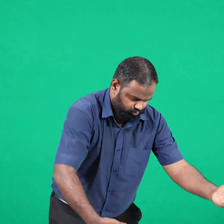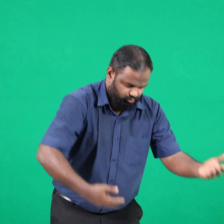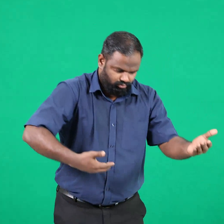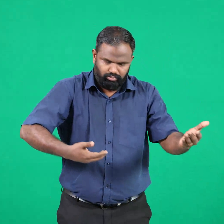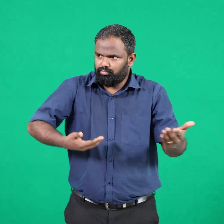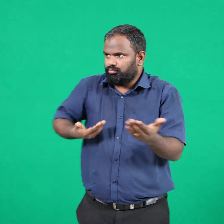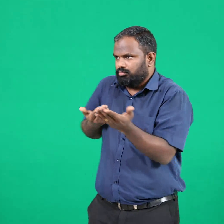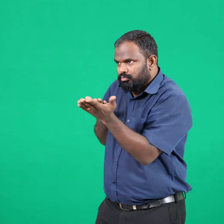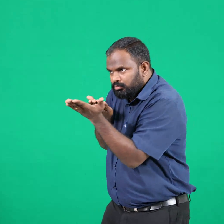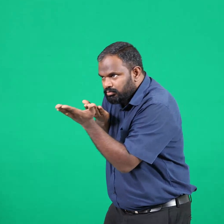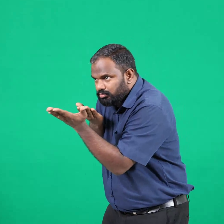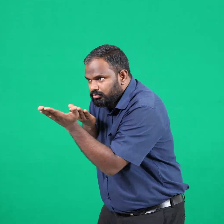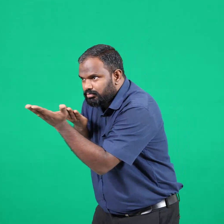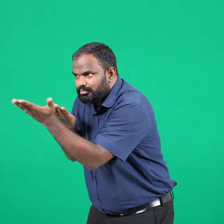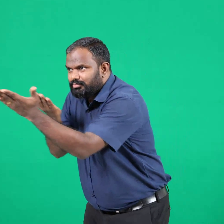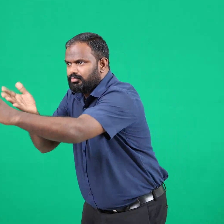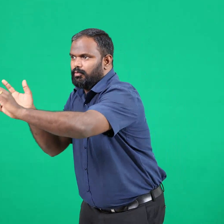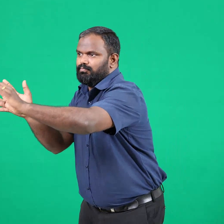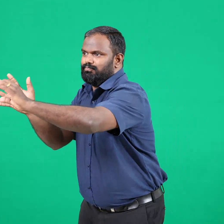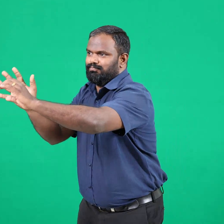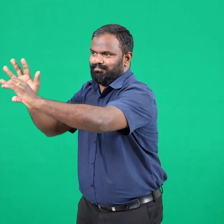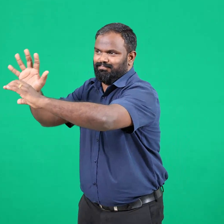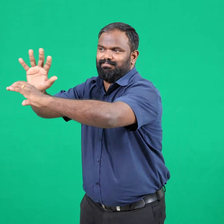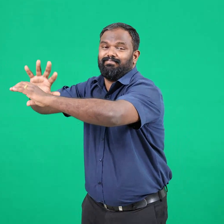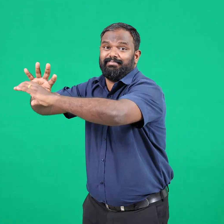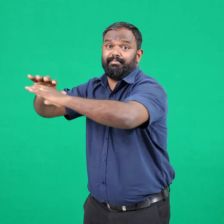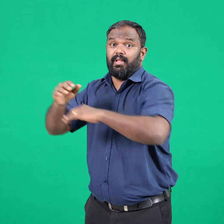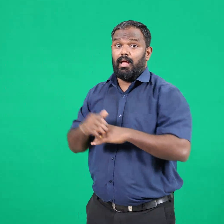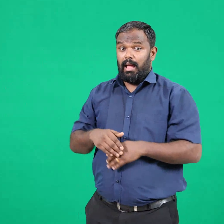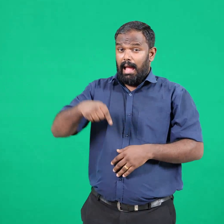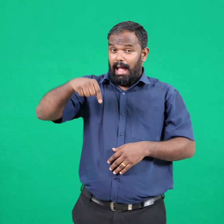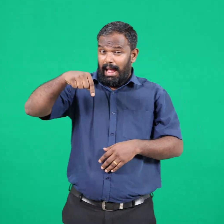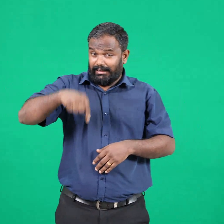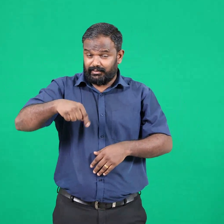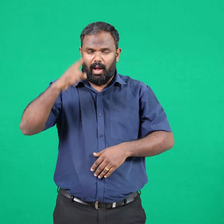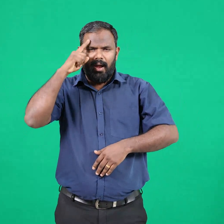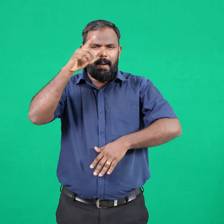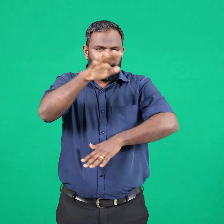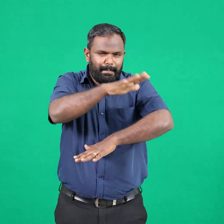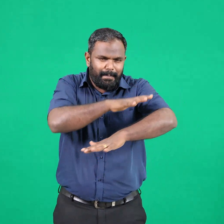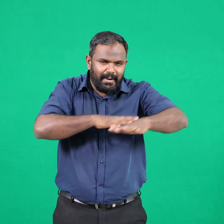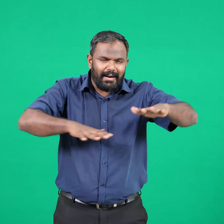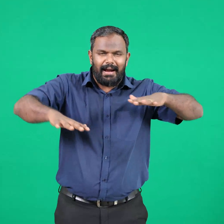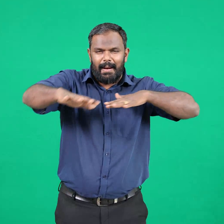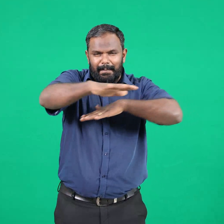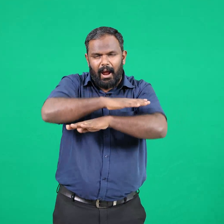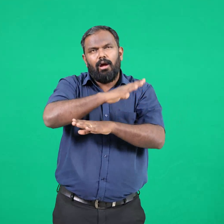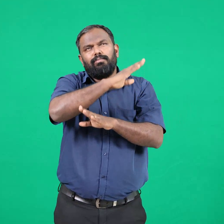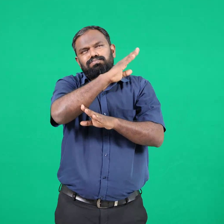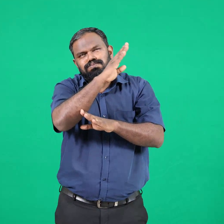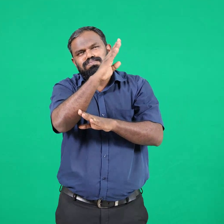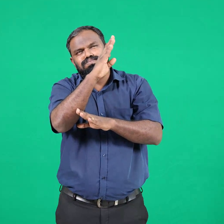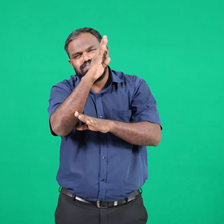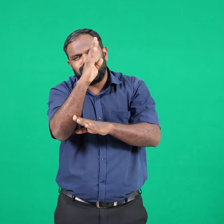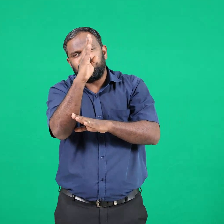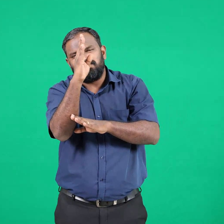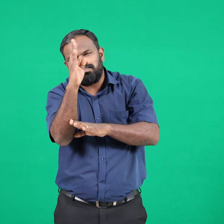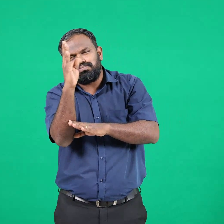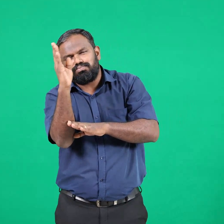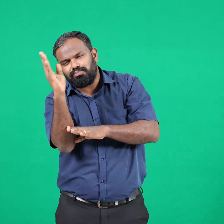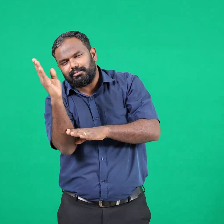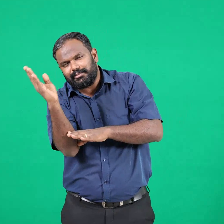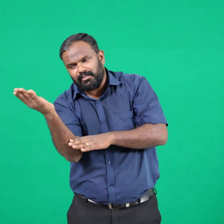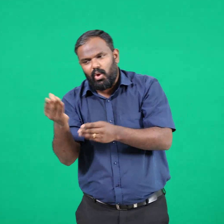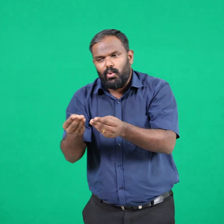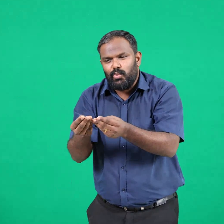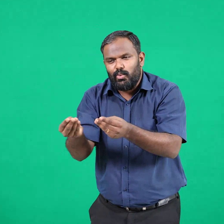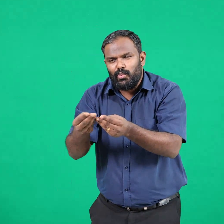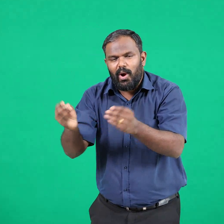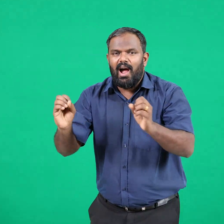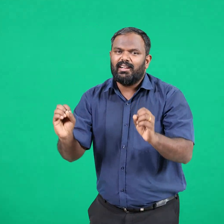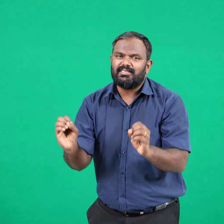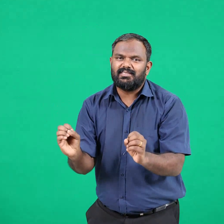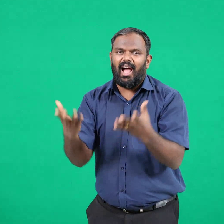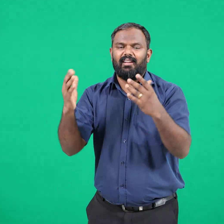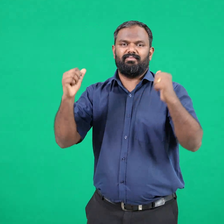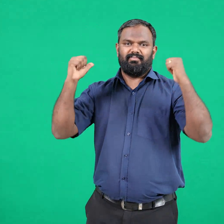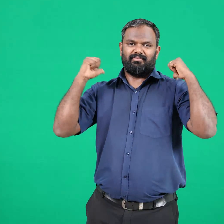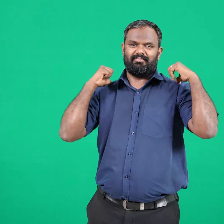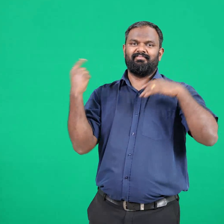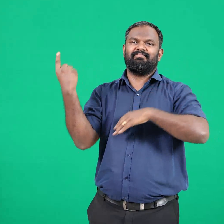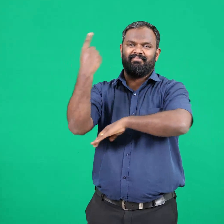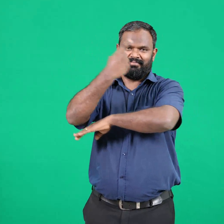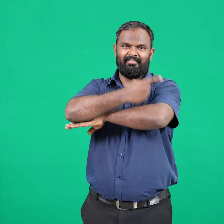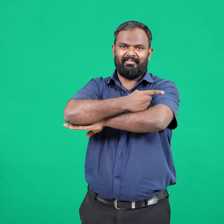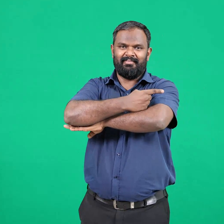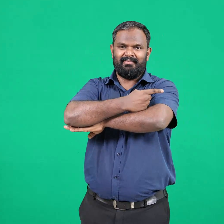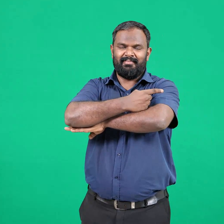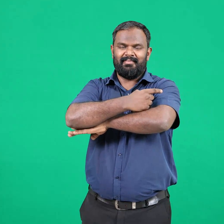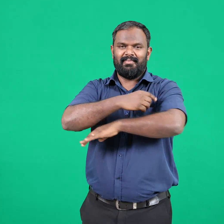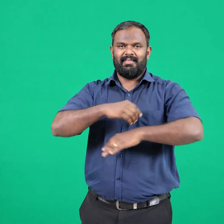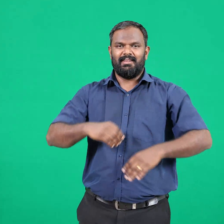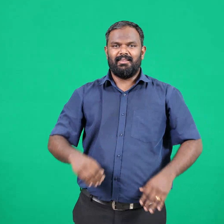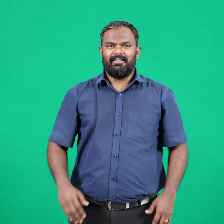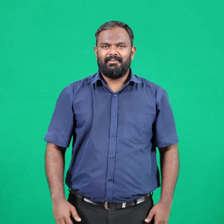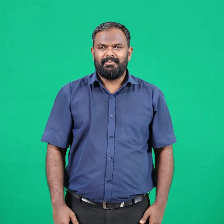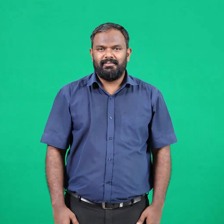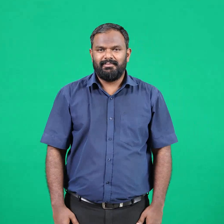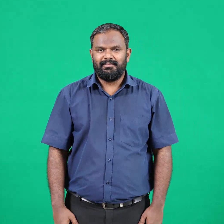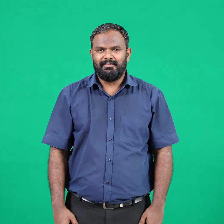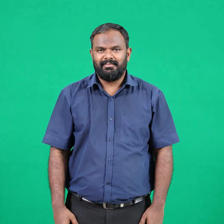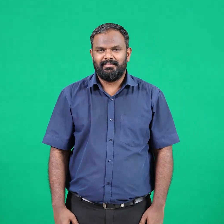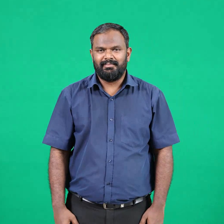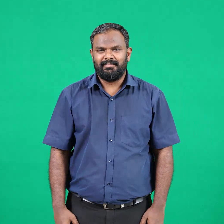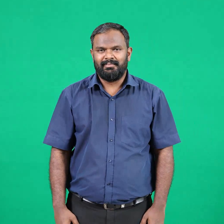It was Preparation Day, and the Sabbath was beginning.